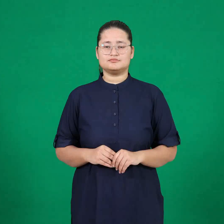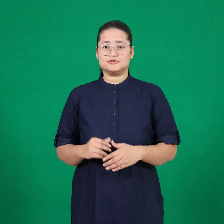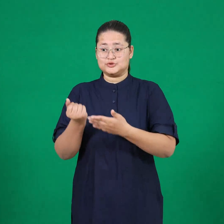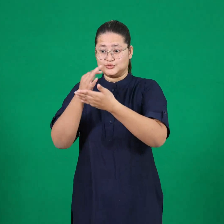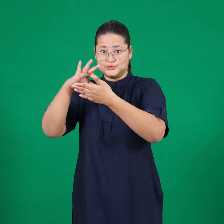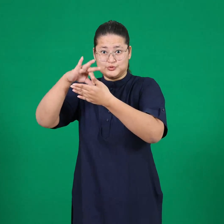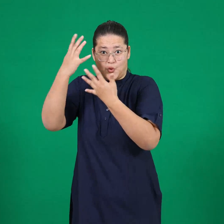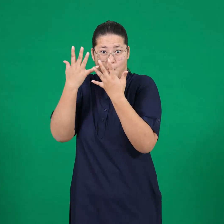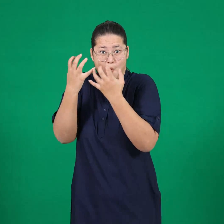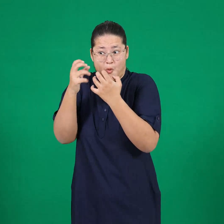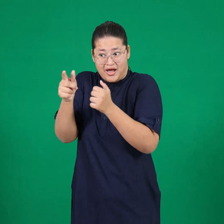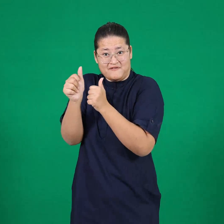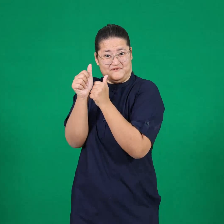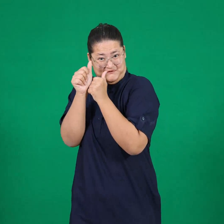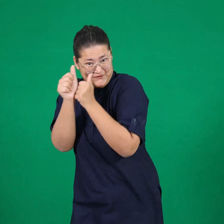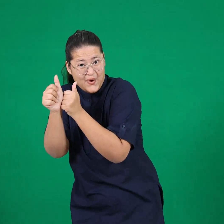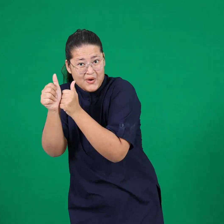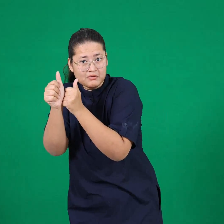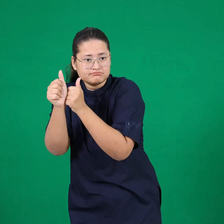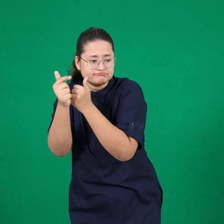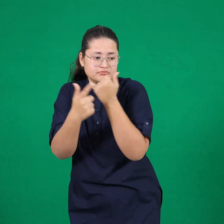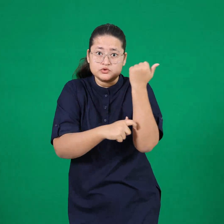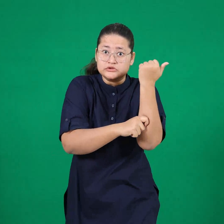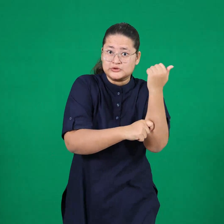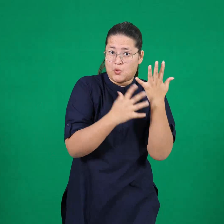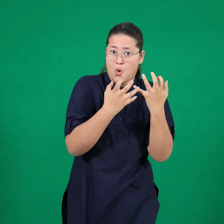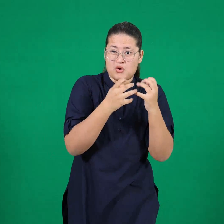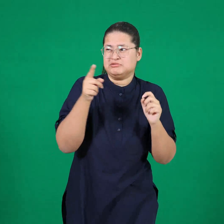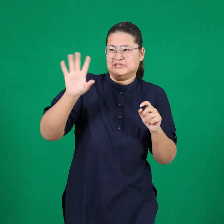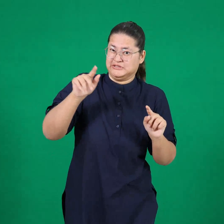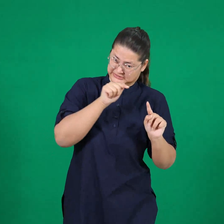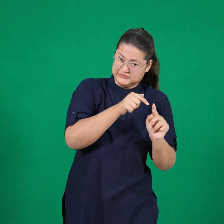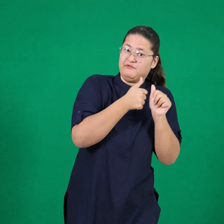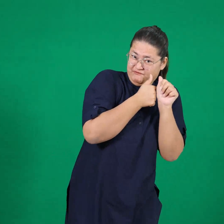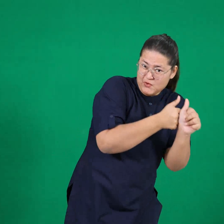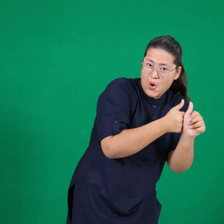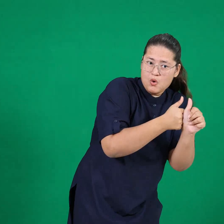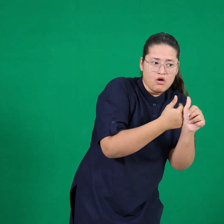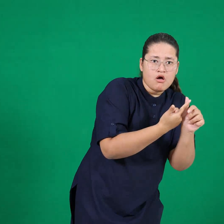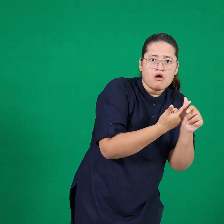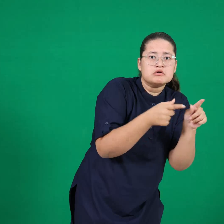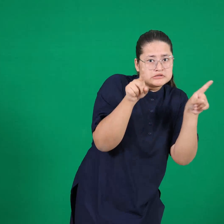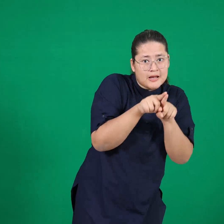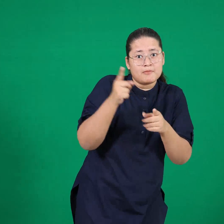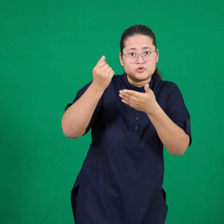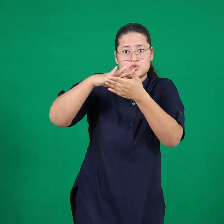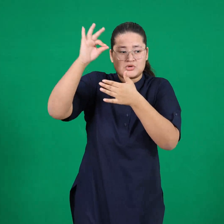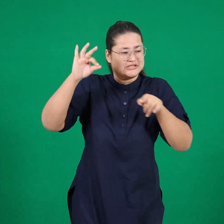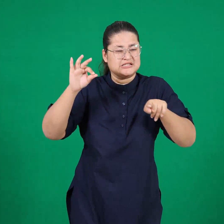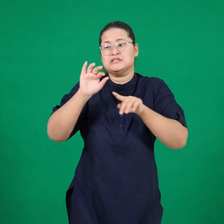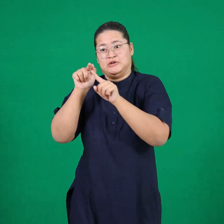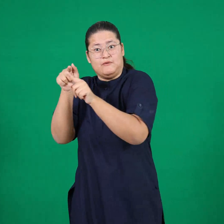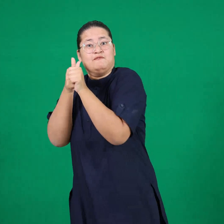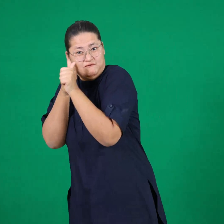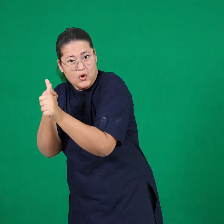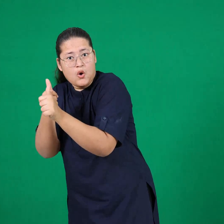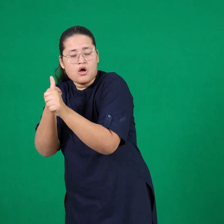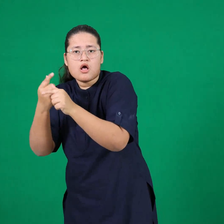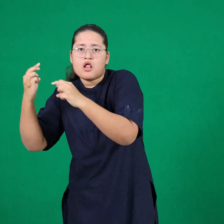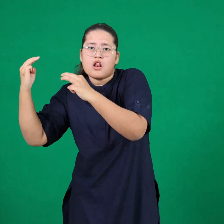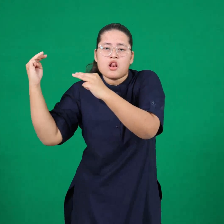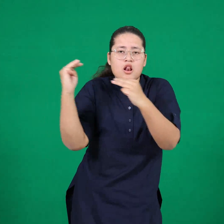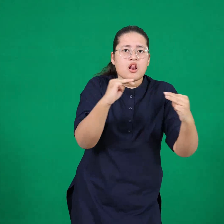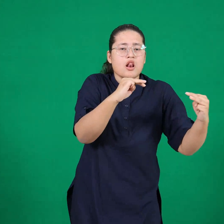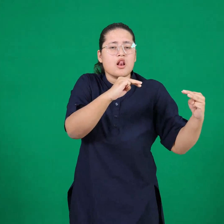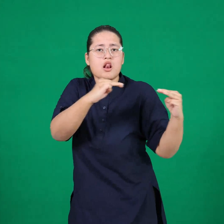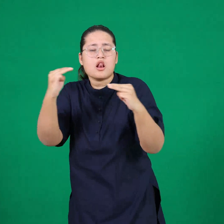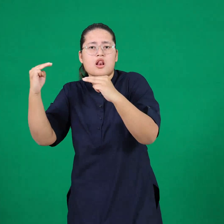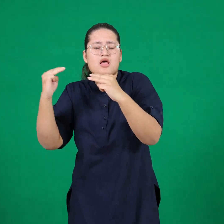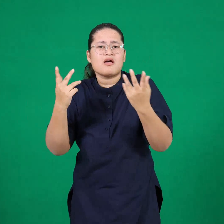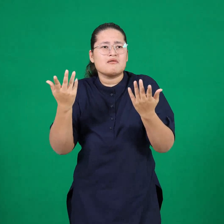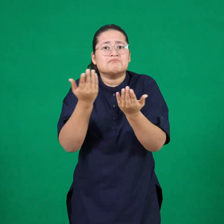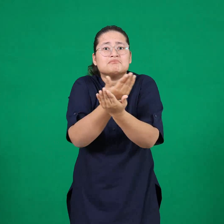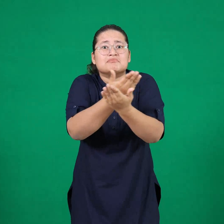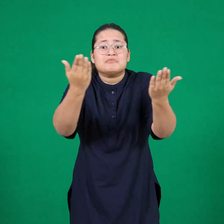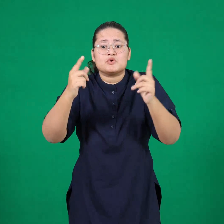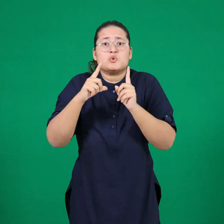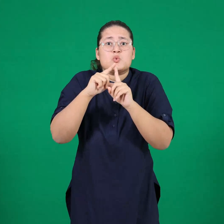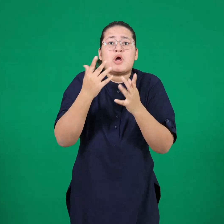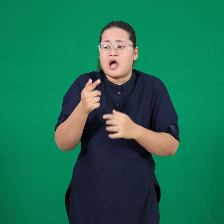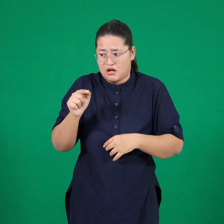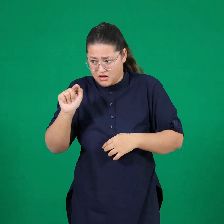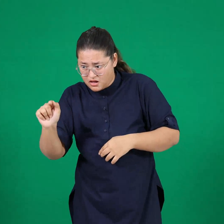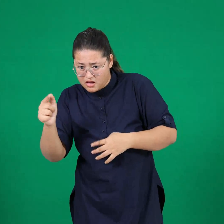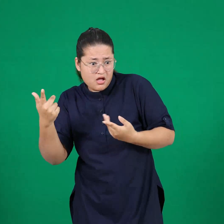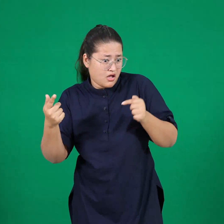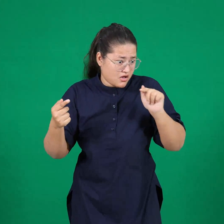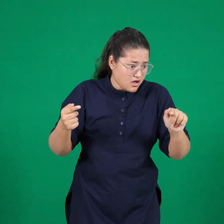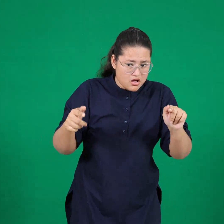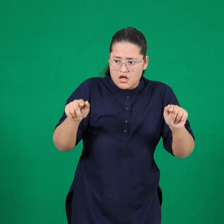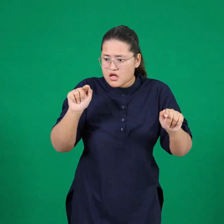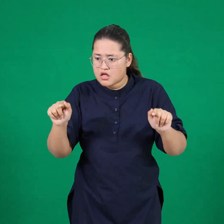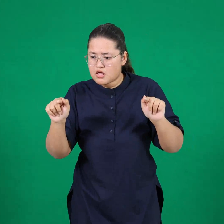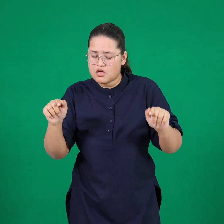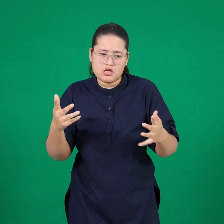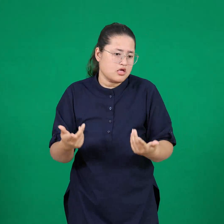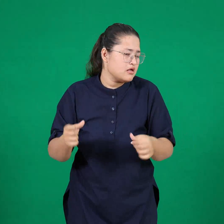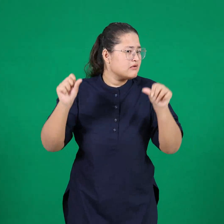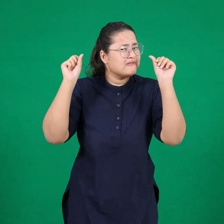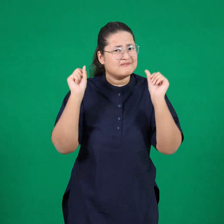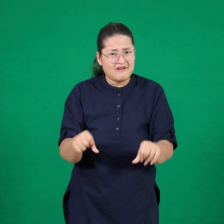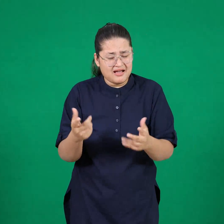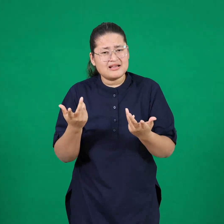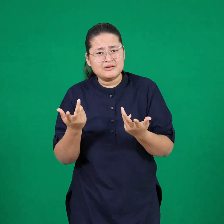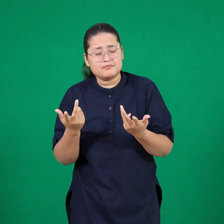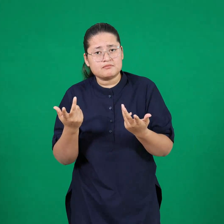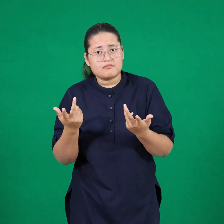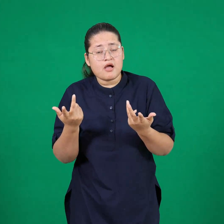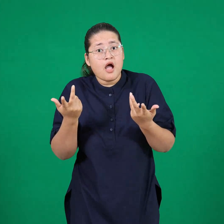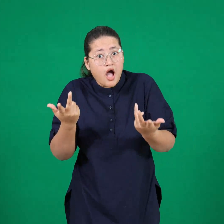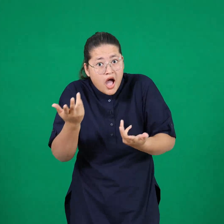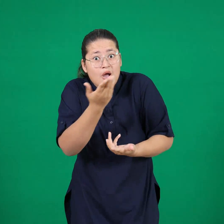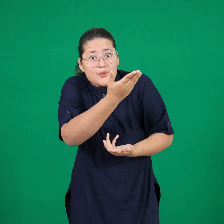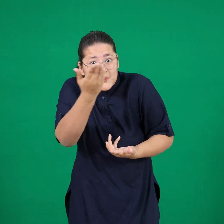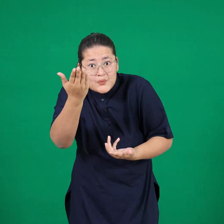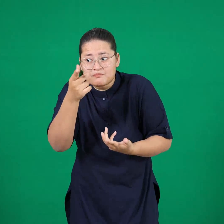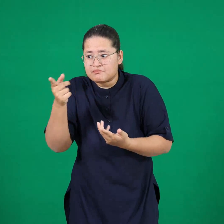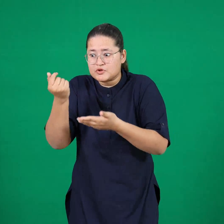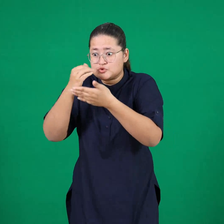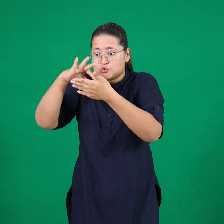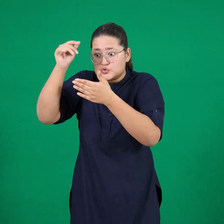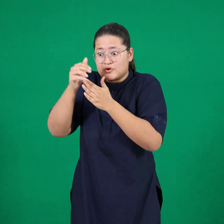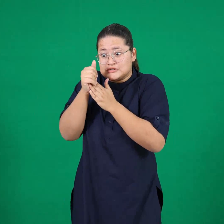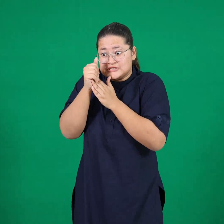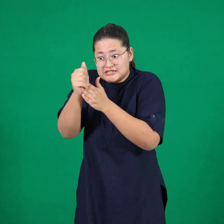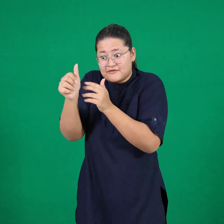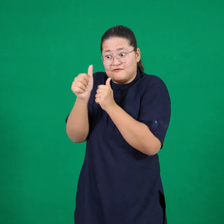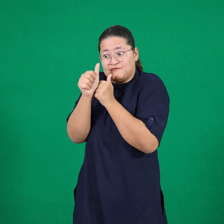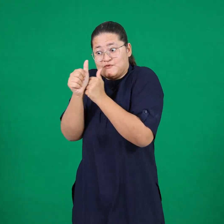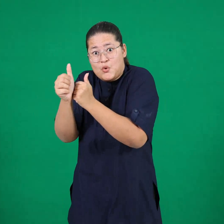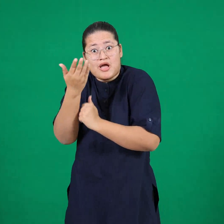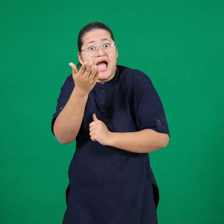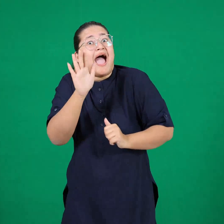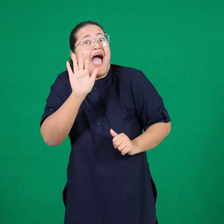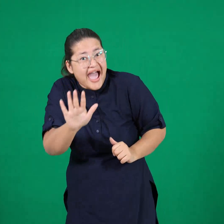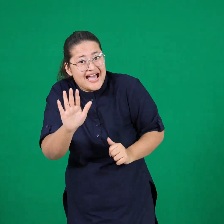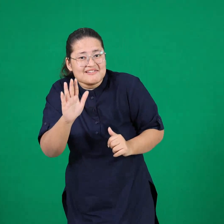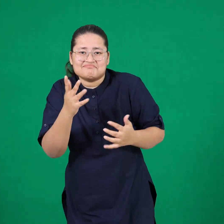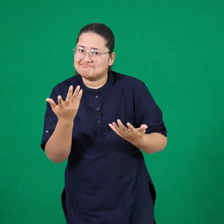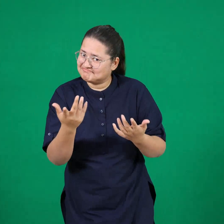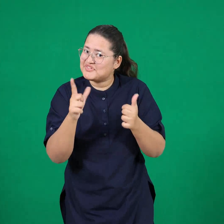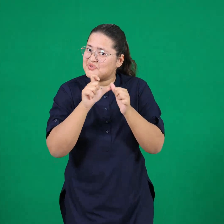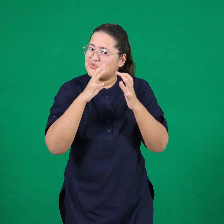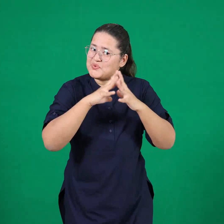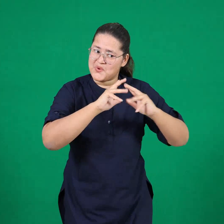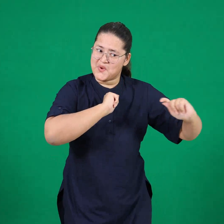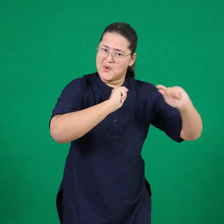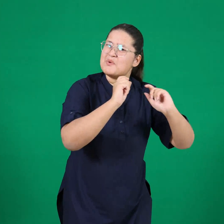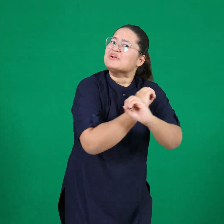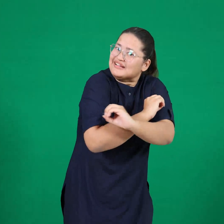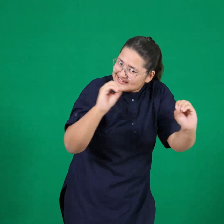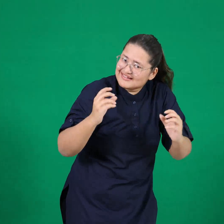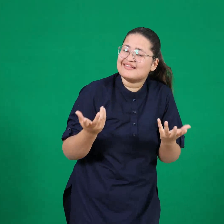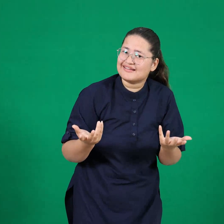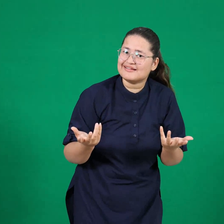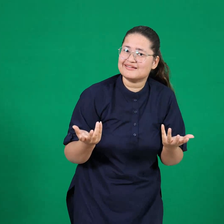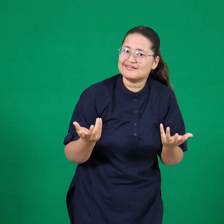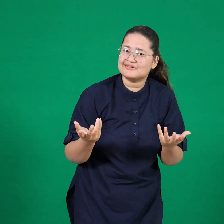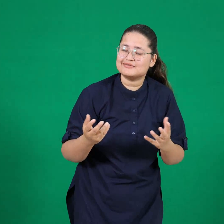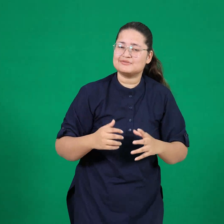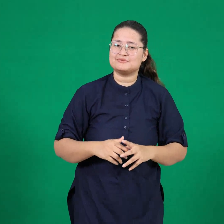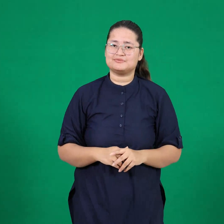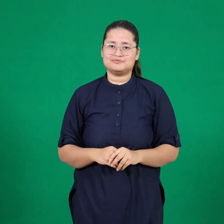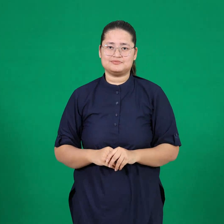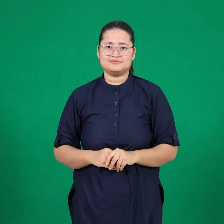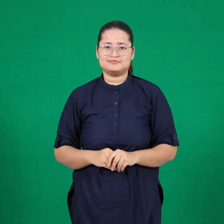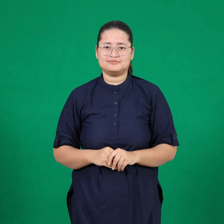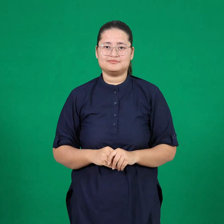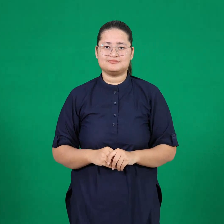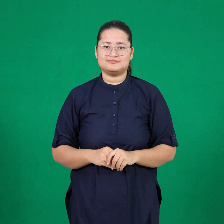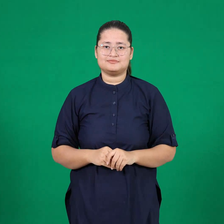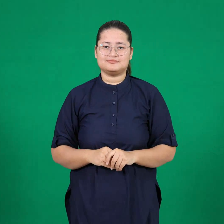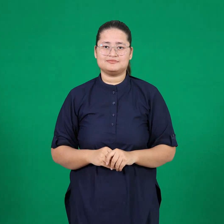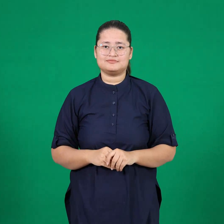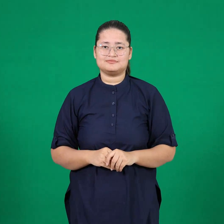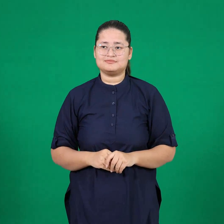For the flesh craves what is contrary to the Spirit, and the Spirit what is contrary to the flesh. They are opposed to each other, so that you do not do what you want. But if you are led by the Spirit, you are not under the law.